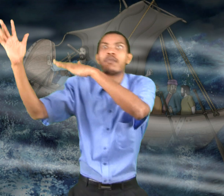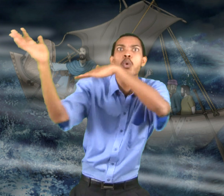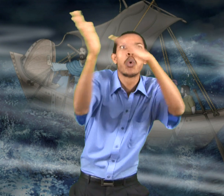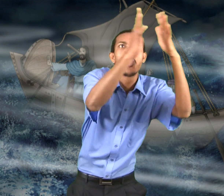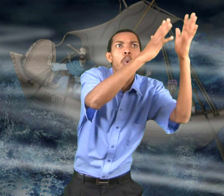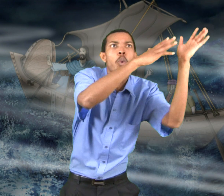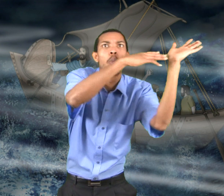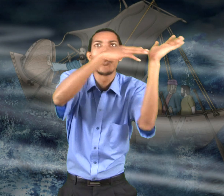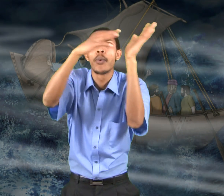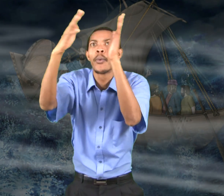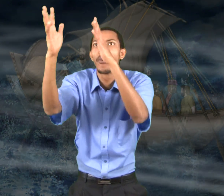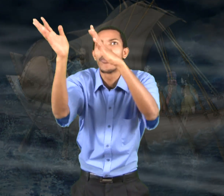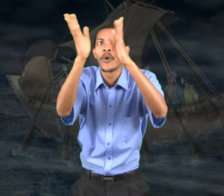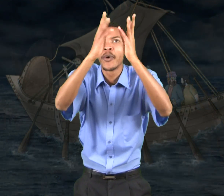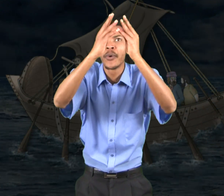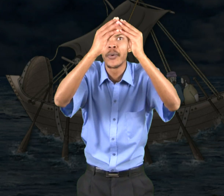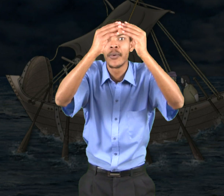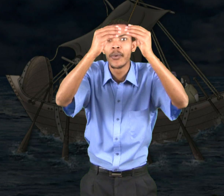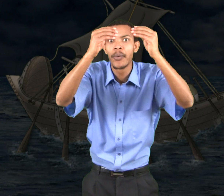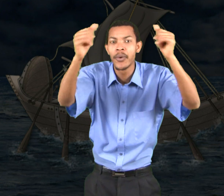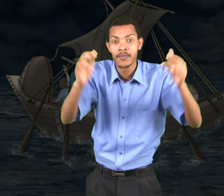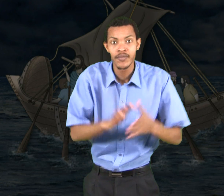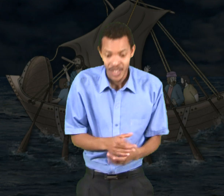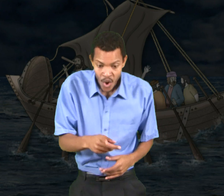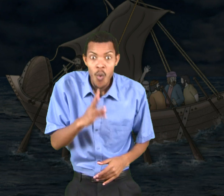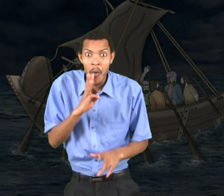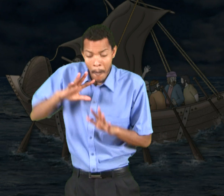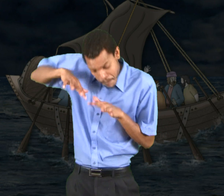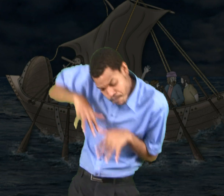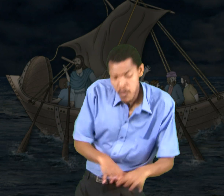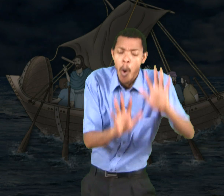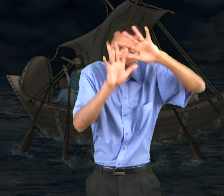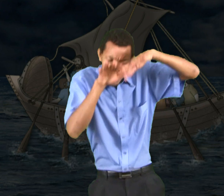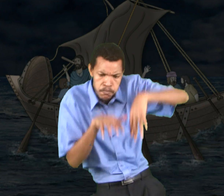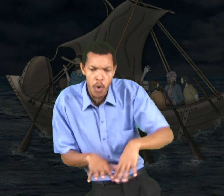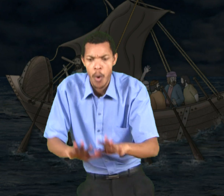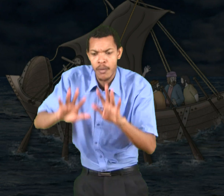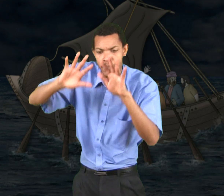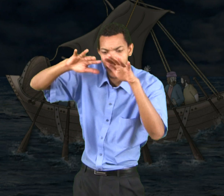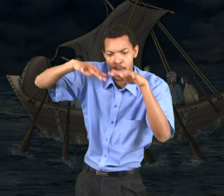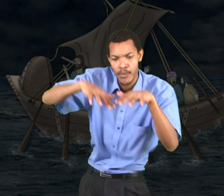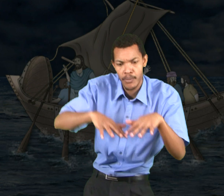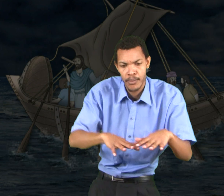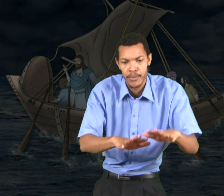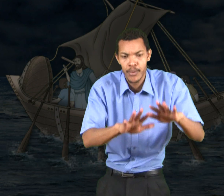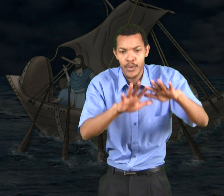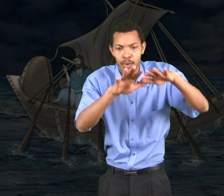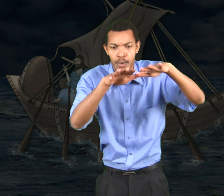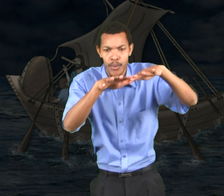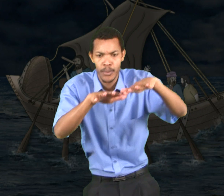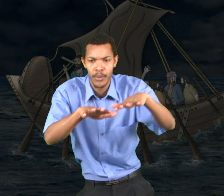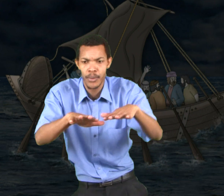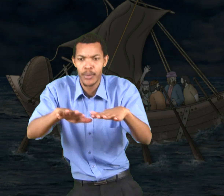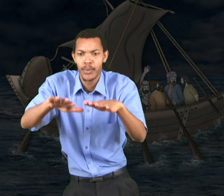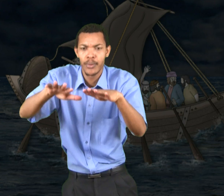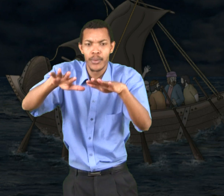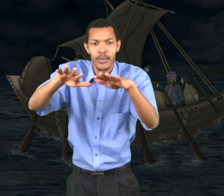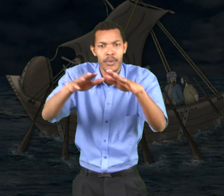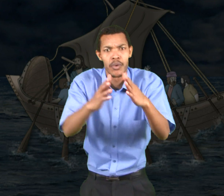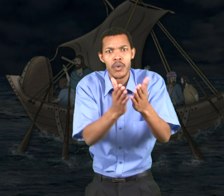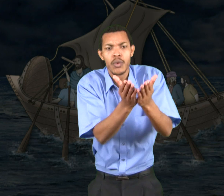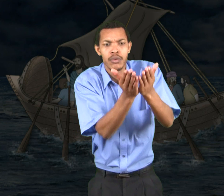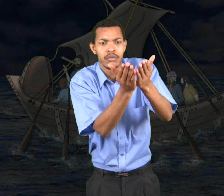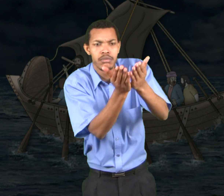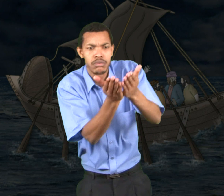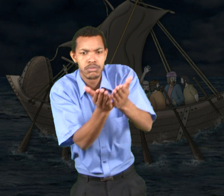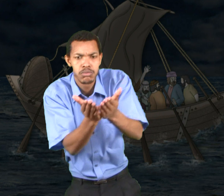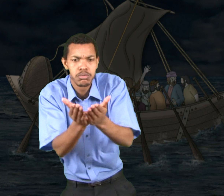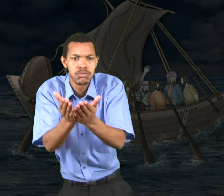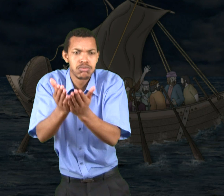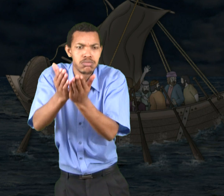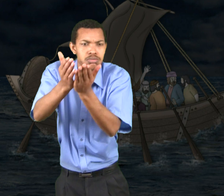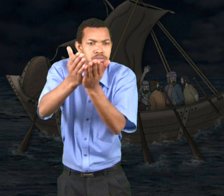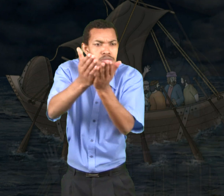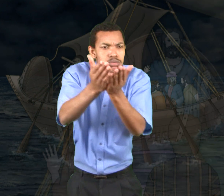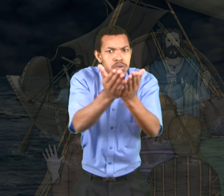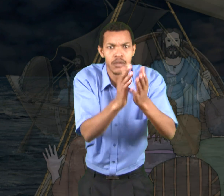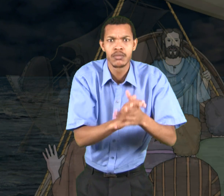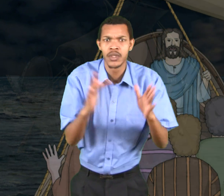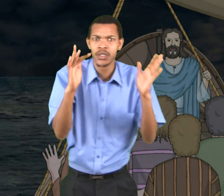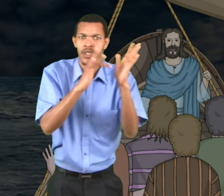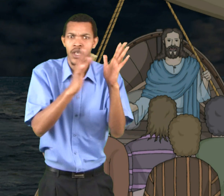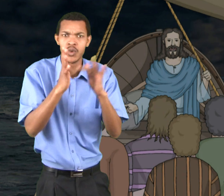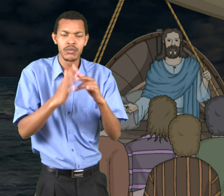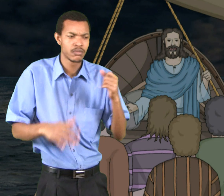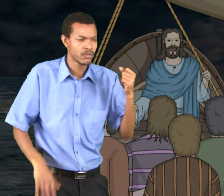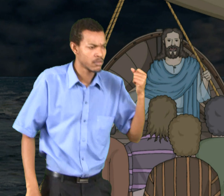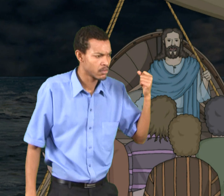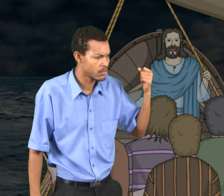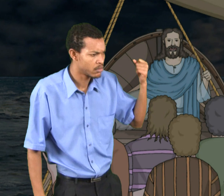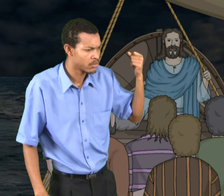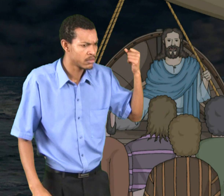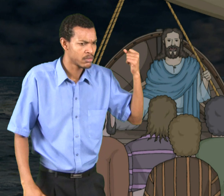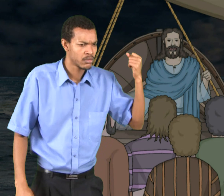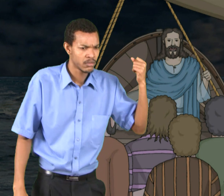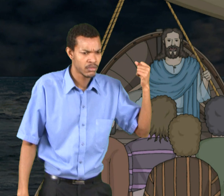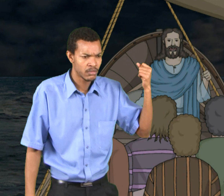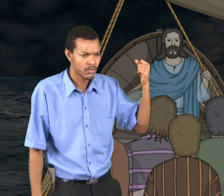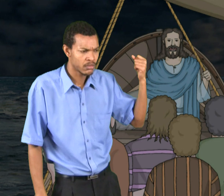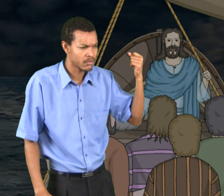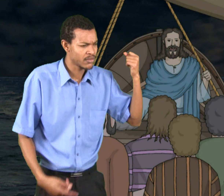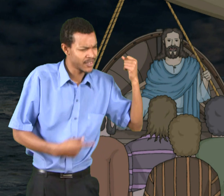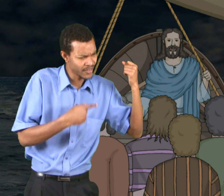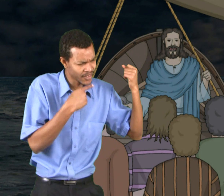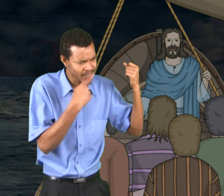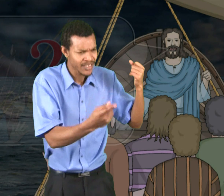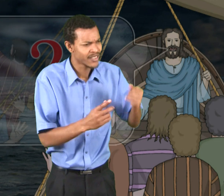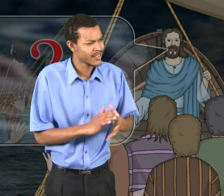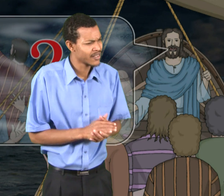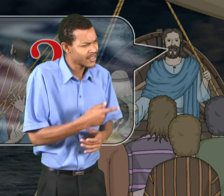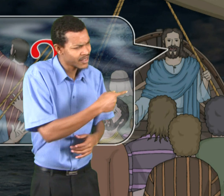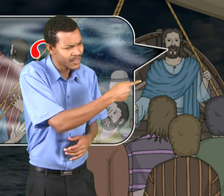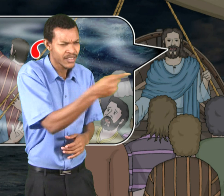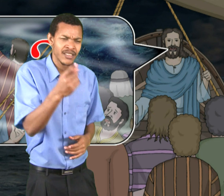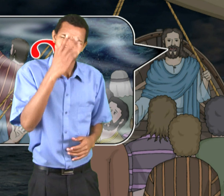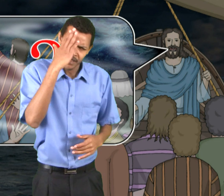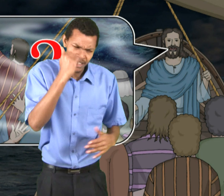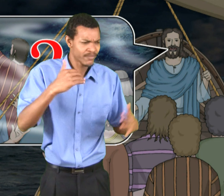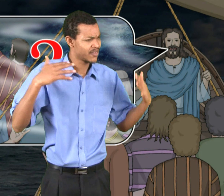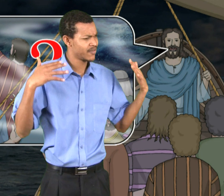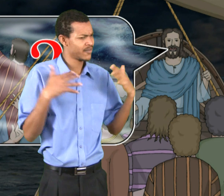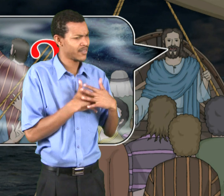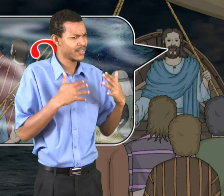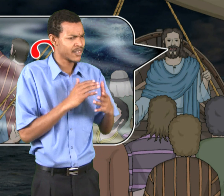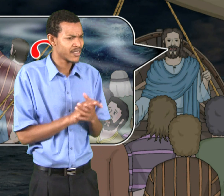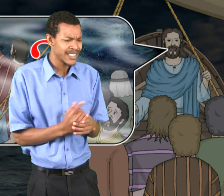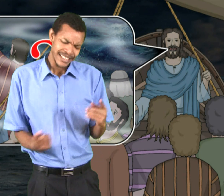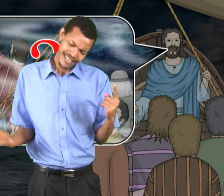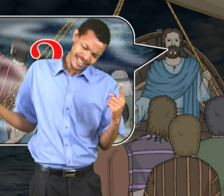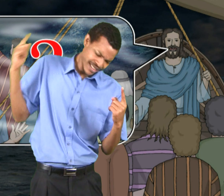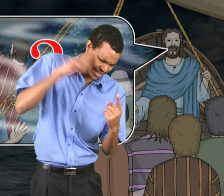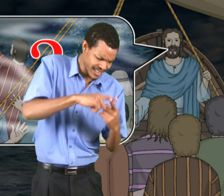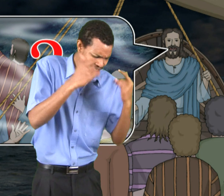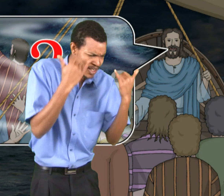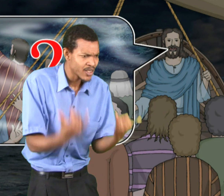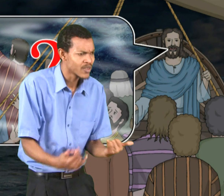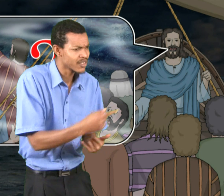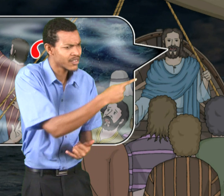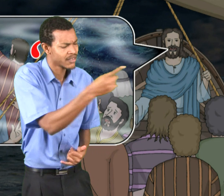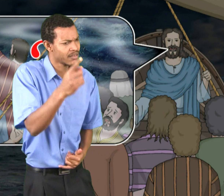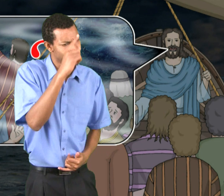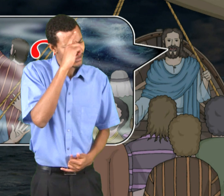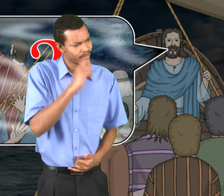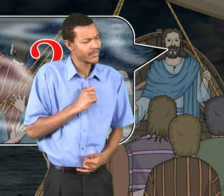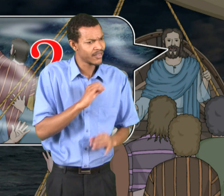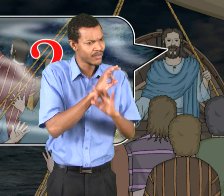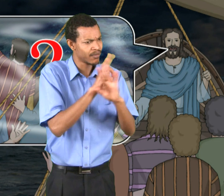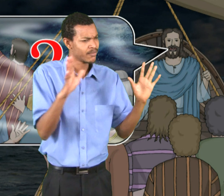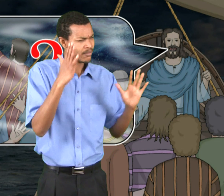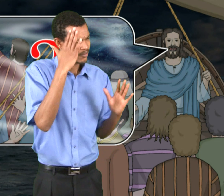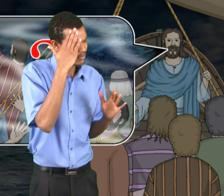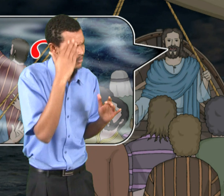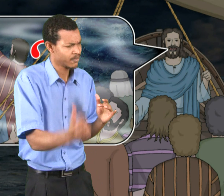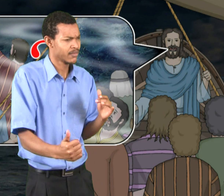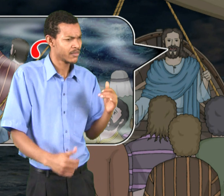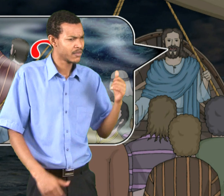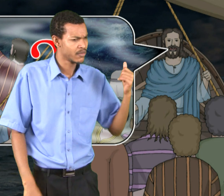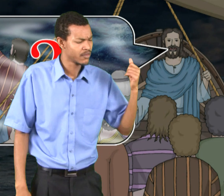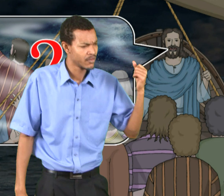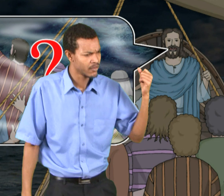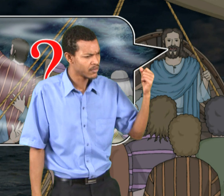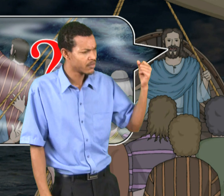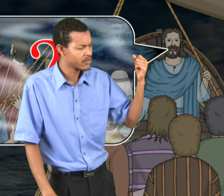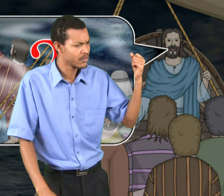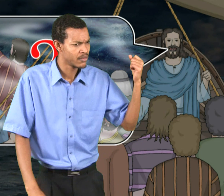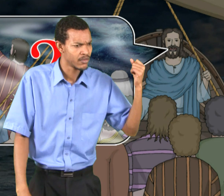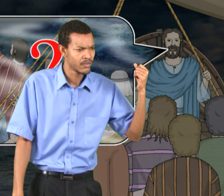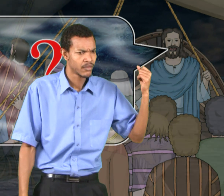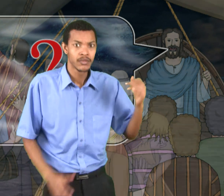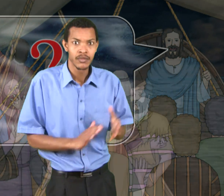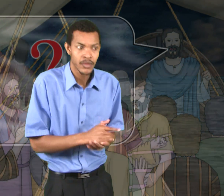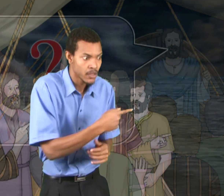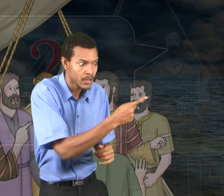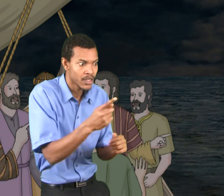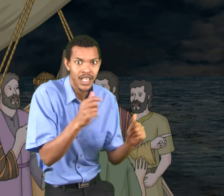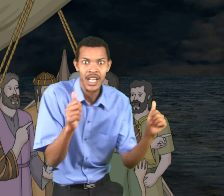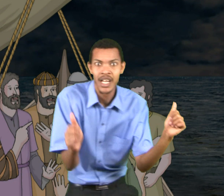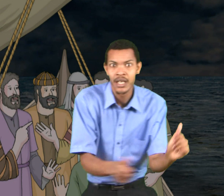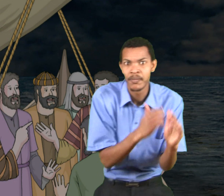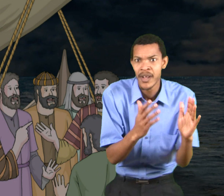And the wind died down, and it was perfectly calm. “Why are you so afraid?” He asked. “Do you still have no faith?”